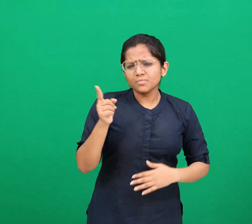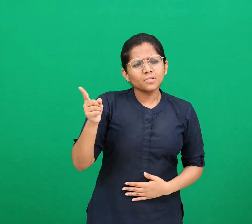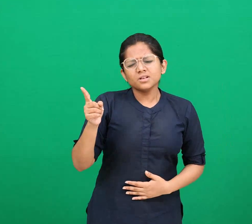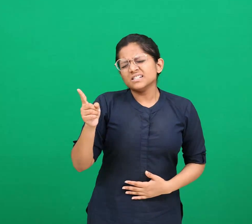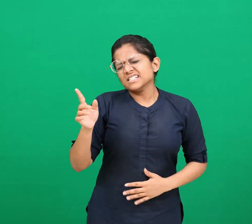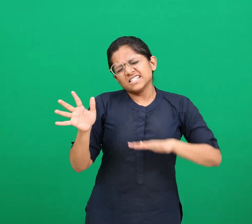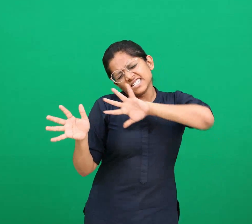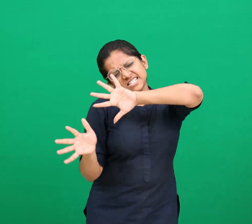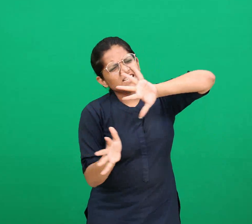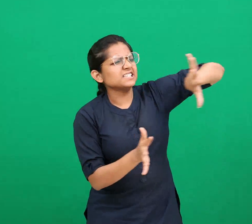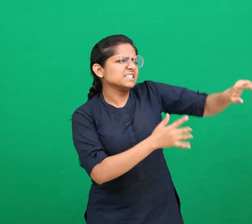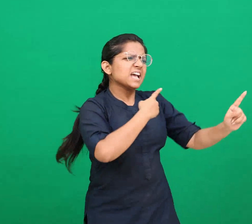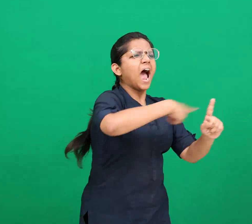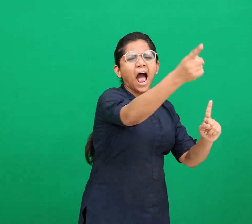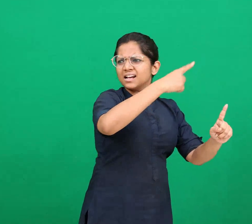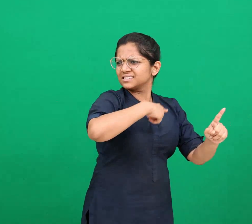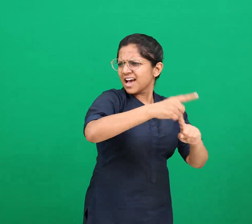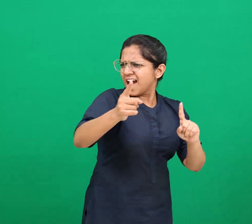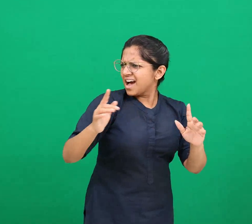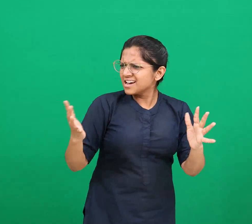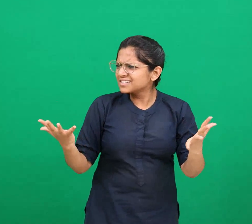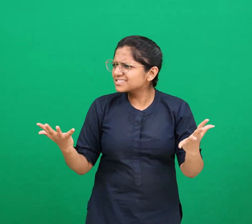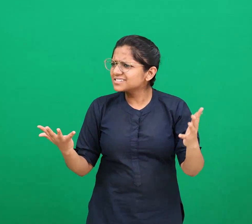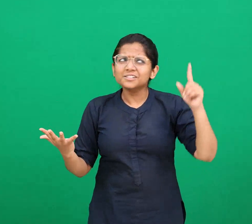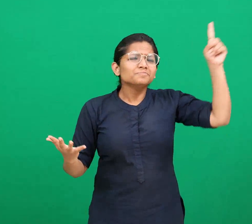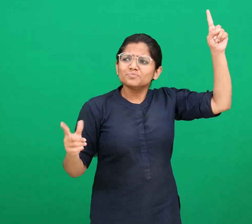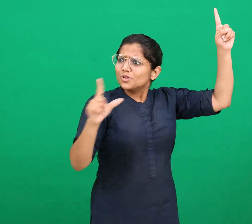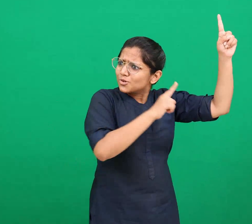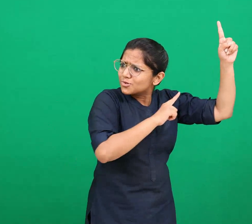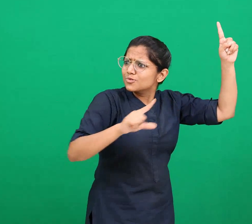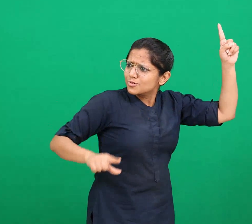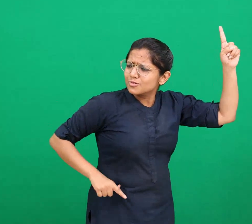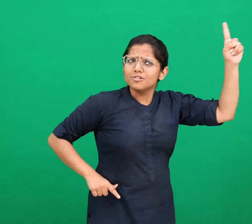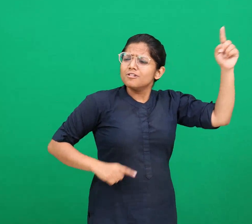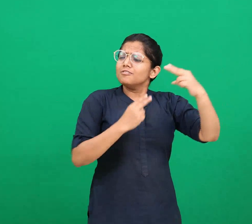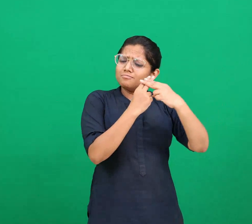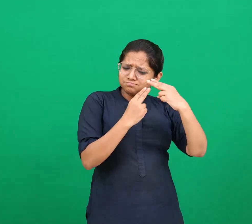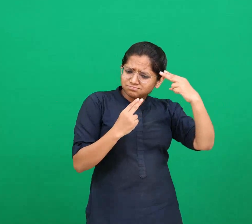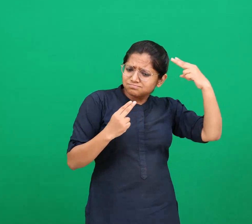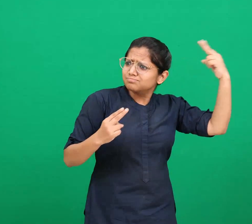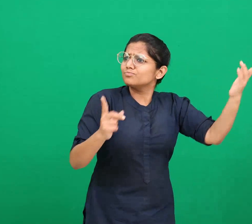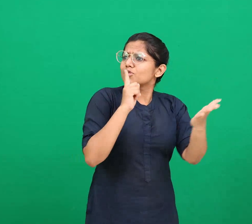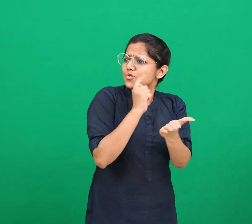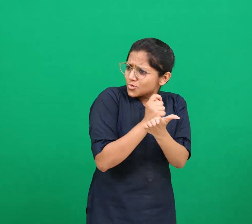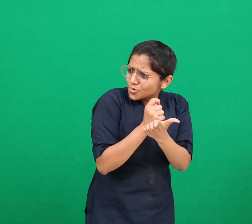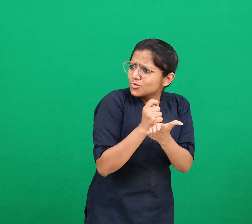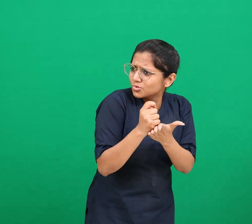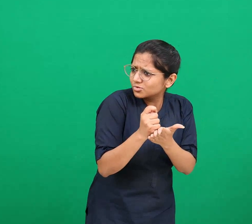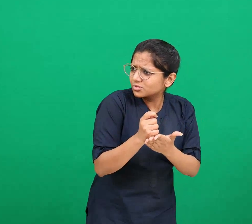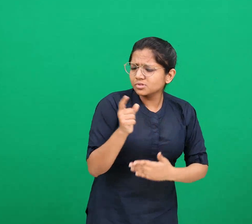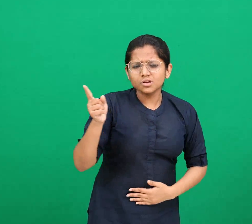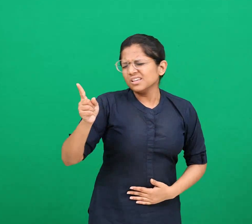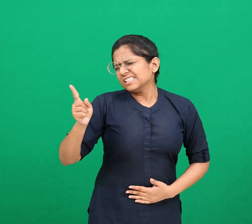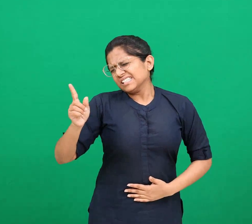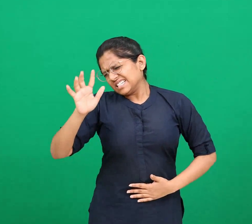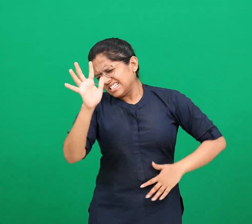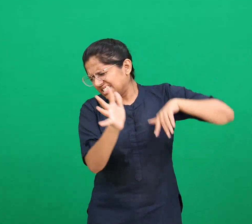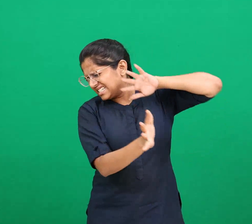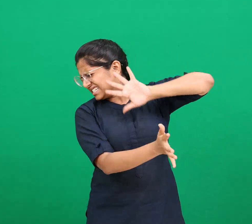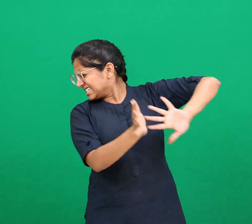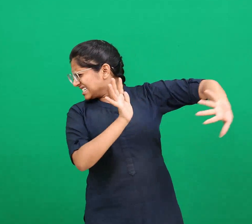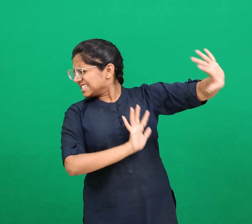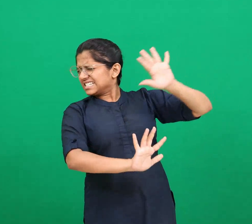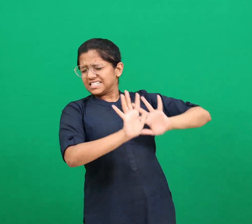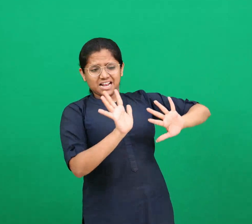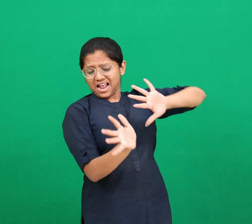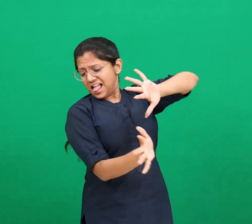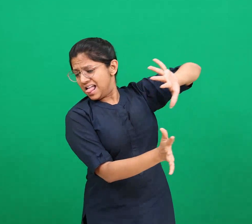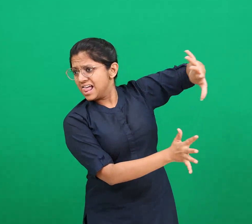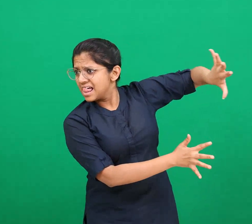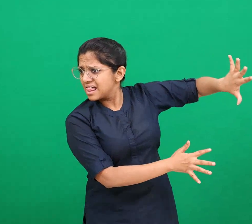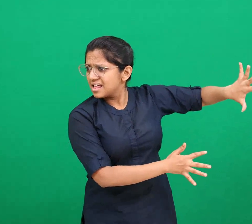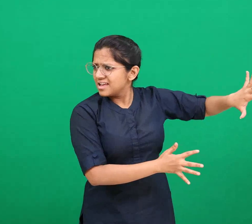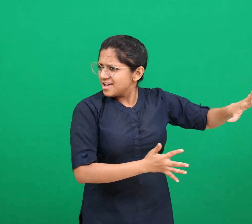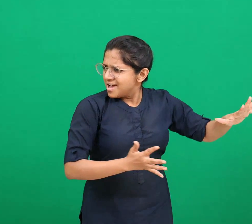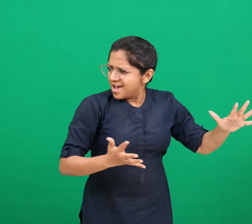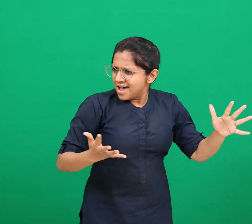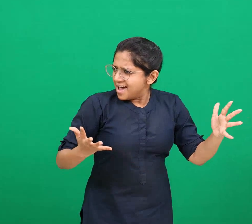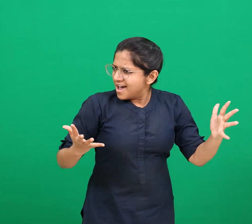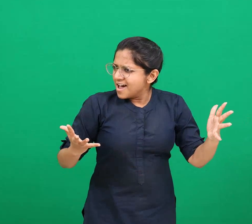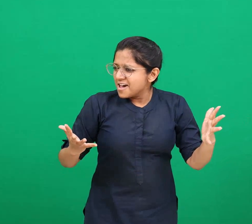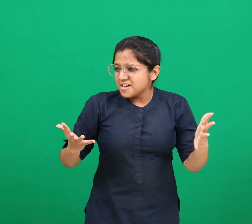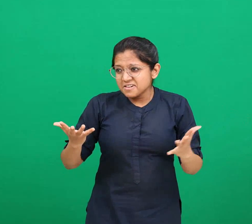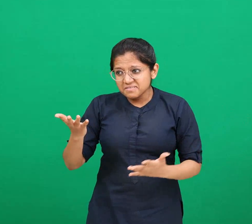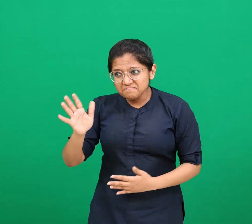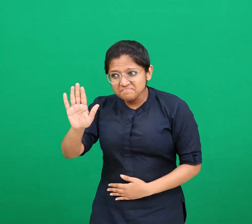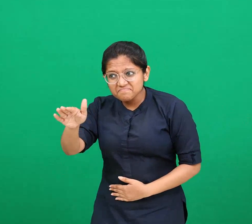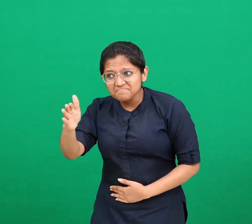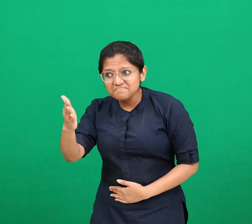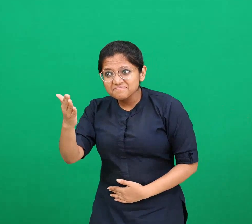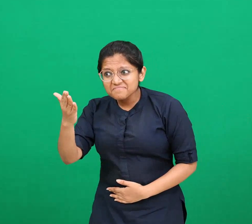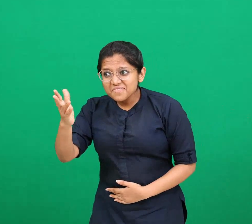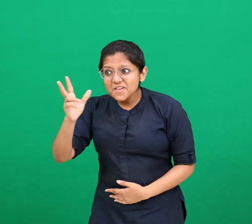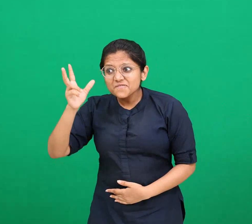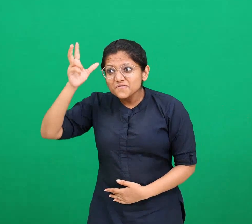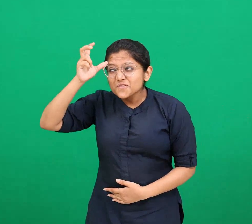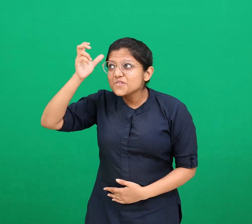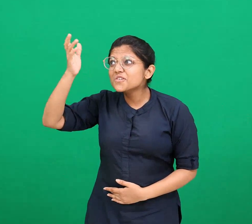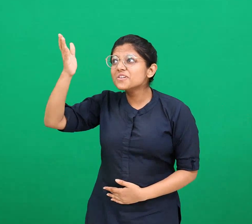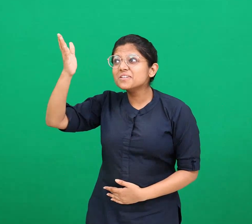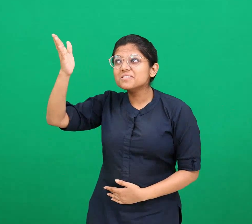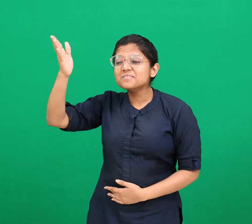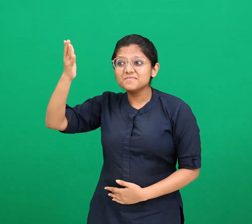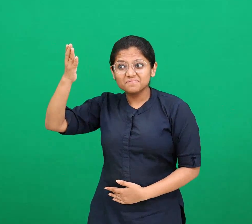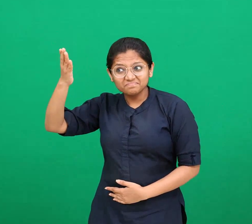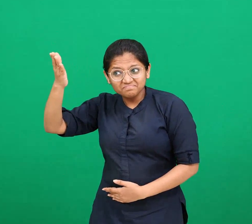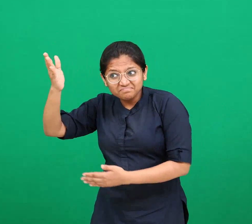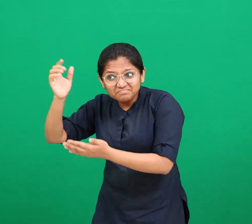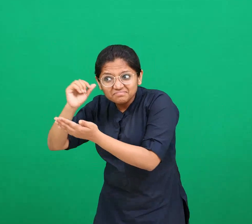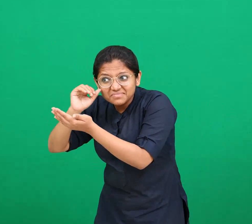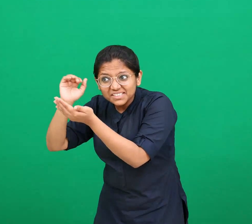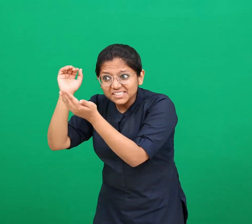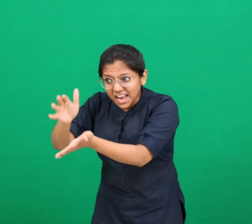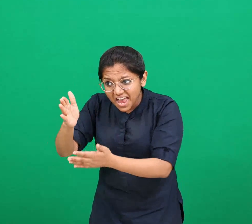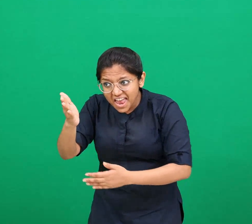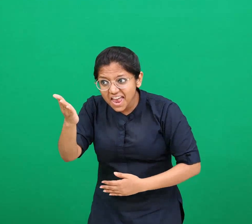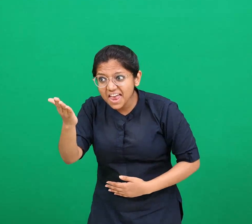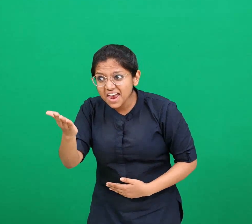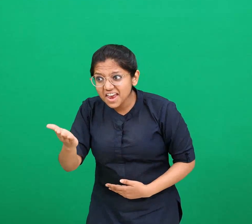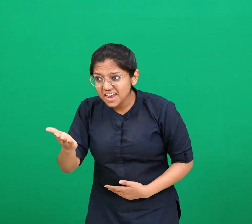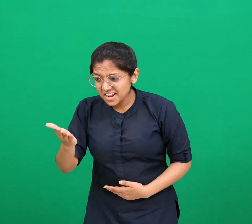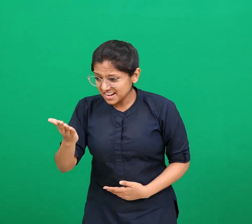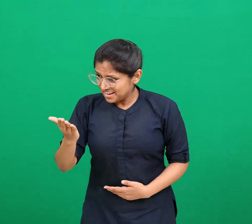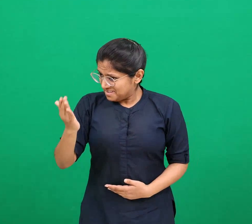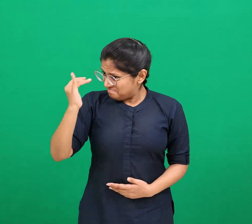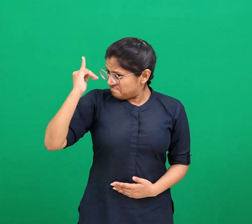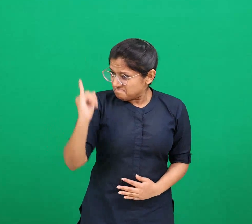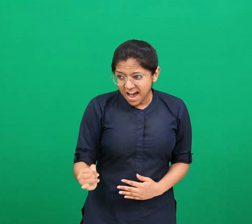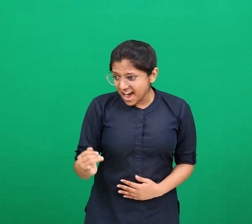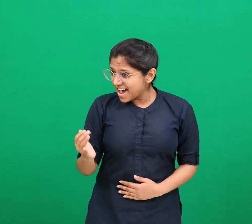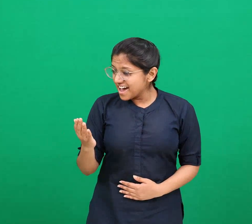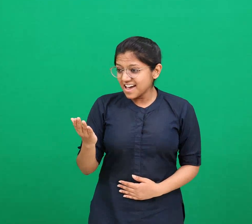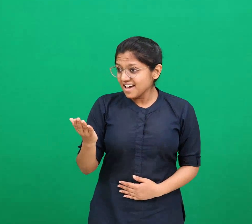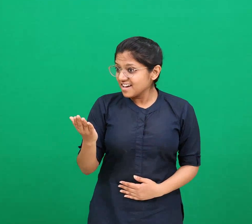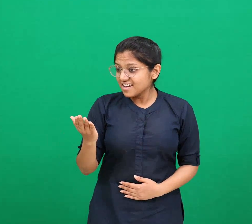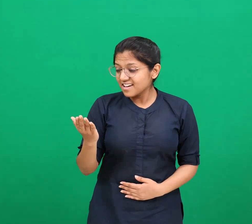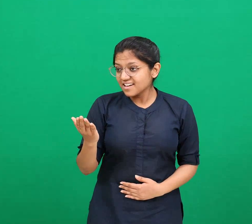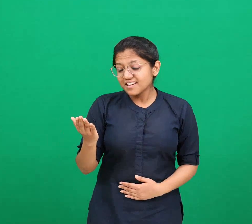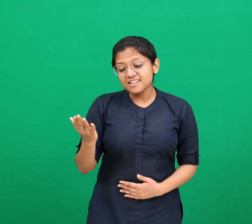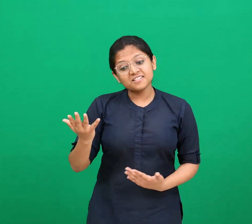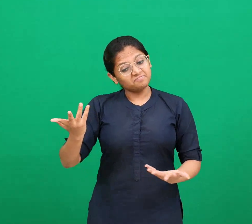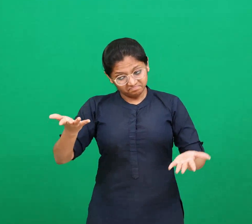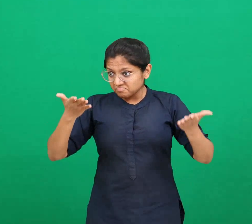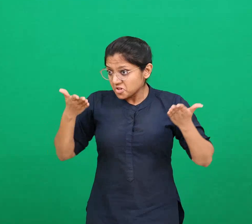Will you never stop perverting the straight ways of the Lord?